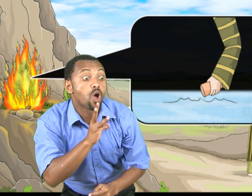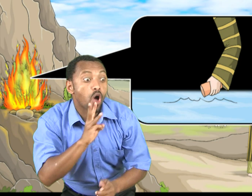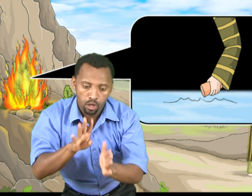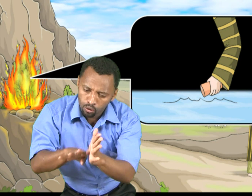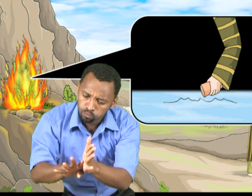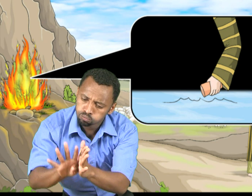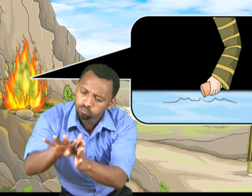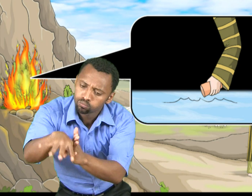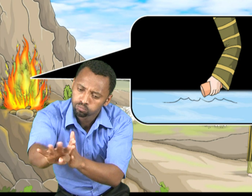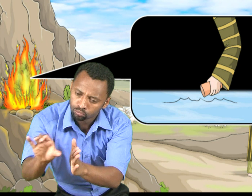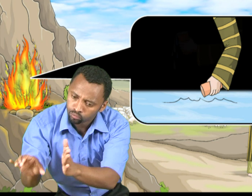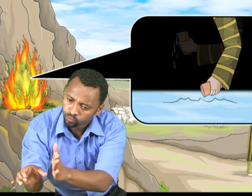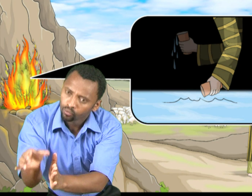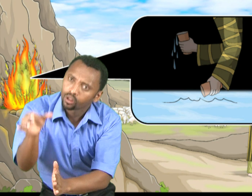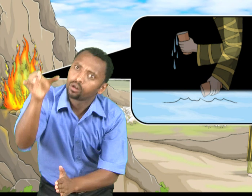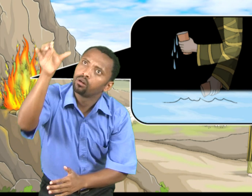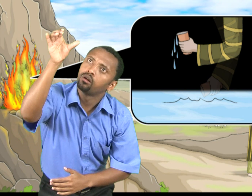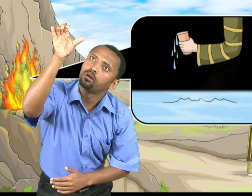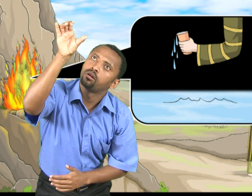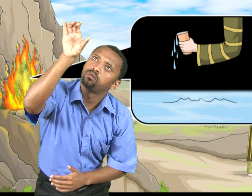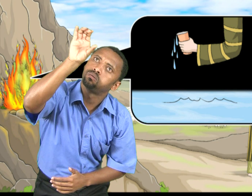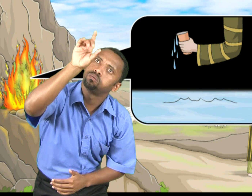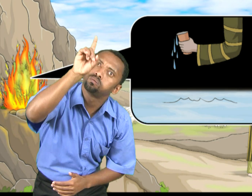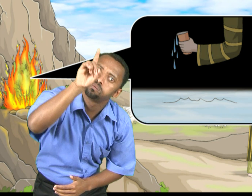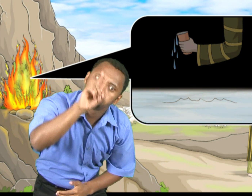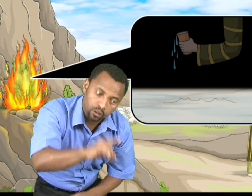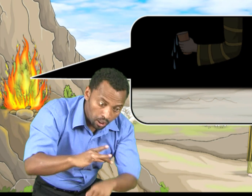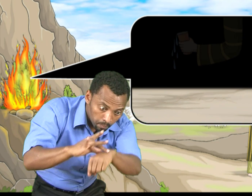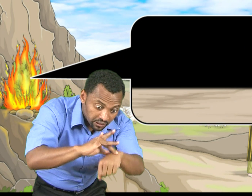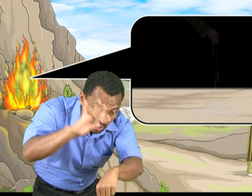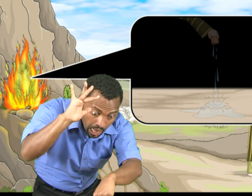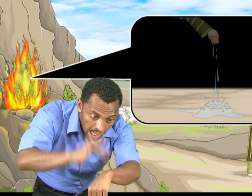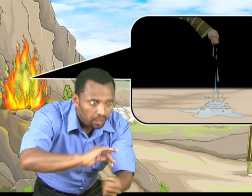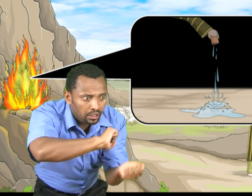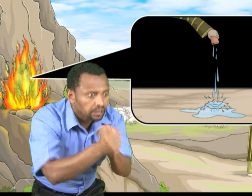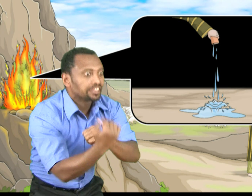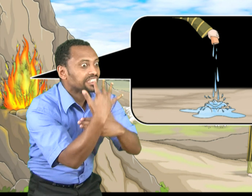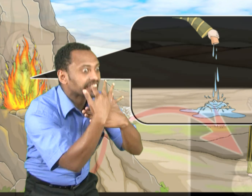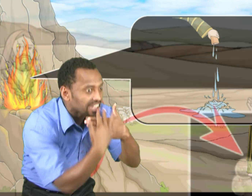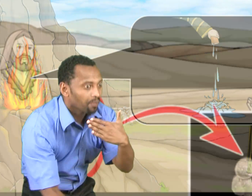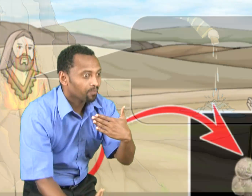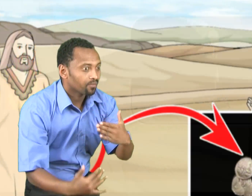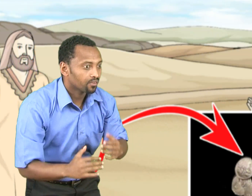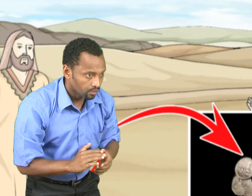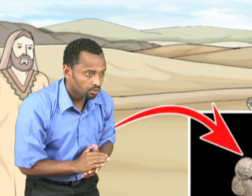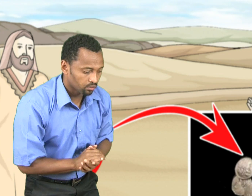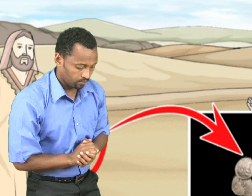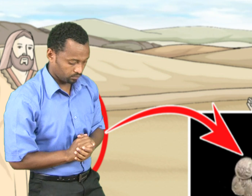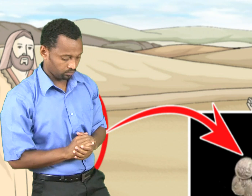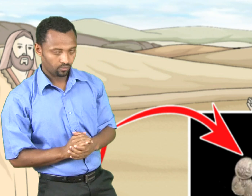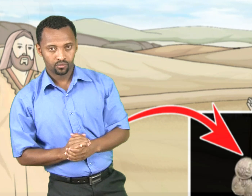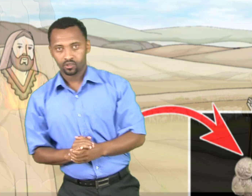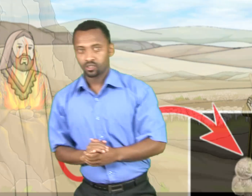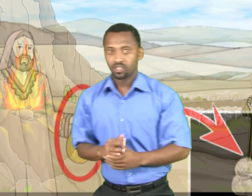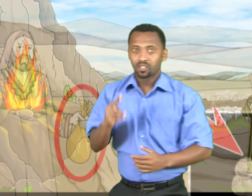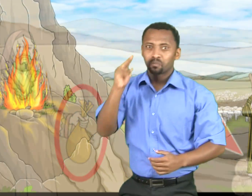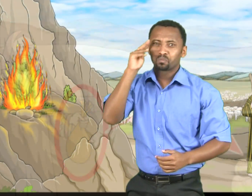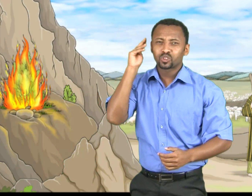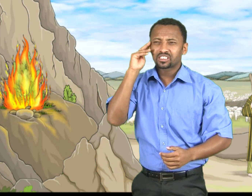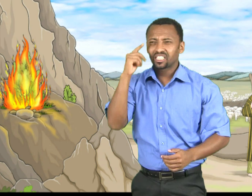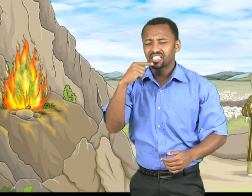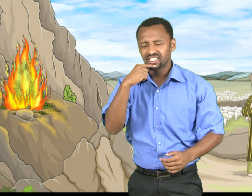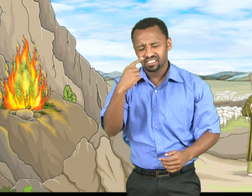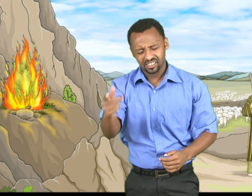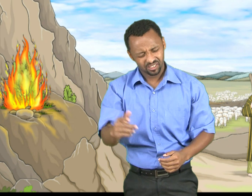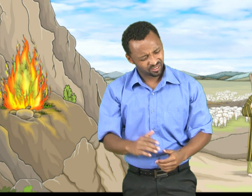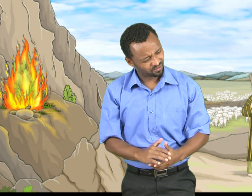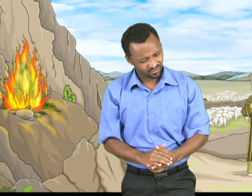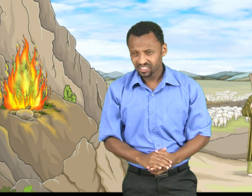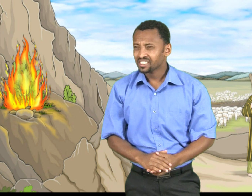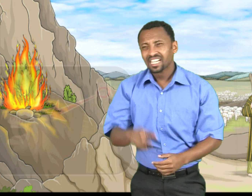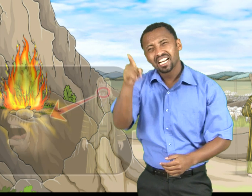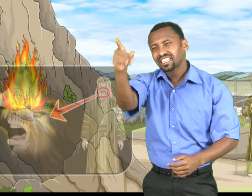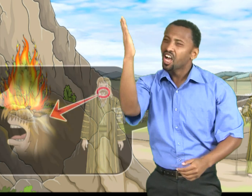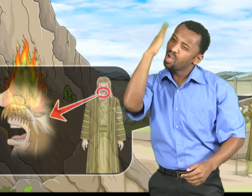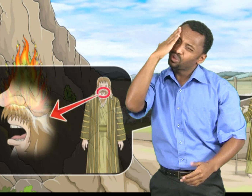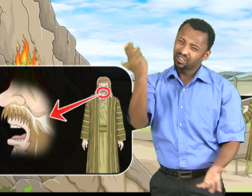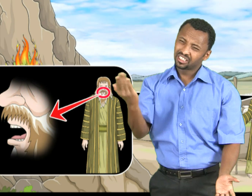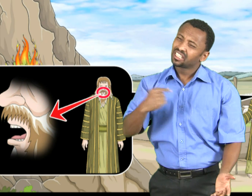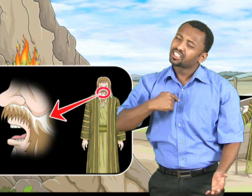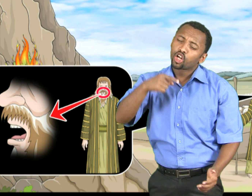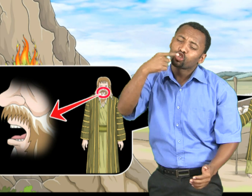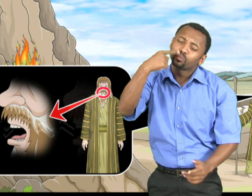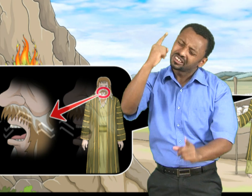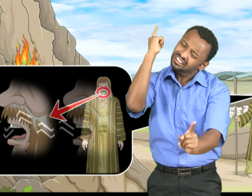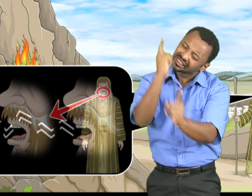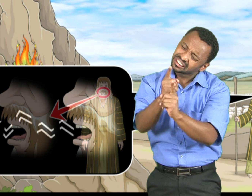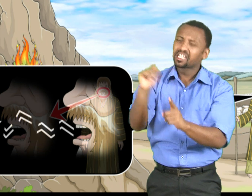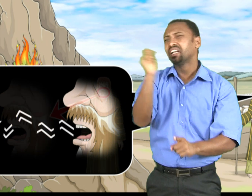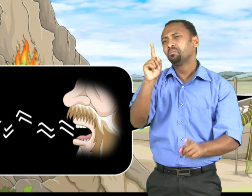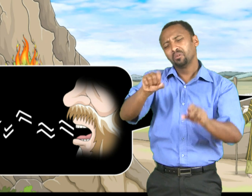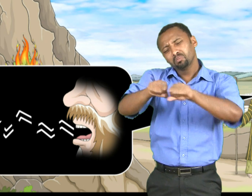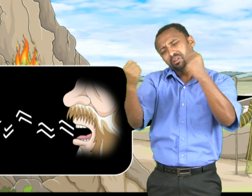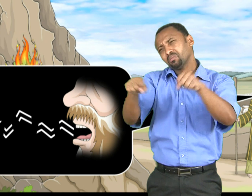Then the water you take from the Nile will become blood on the ground.”